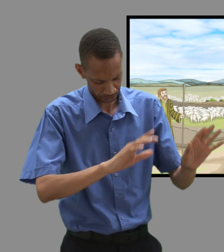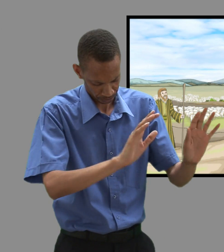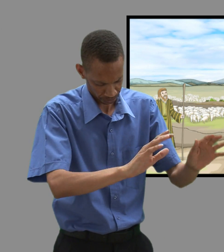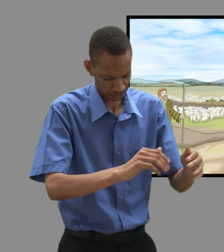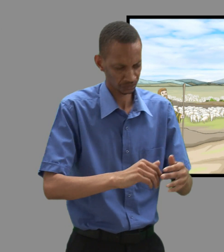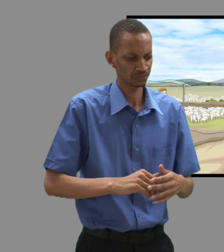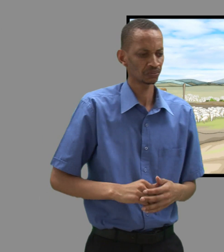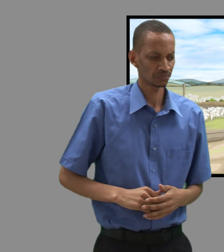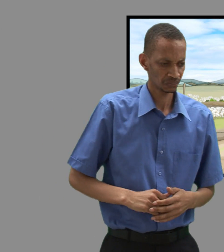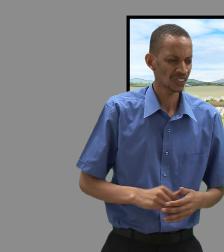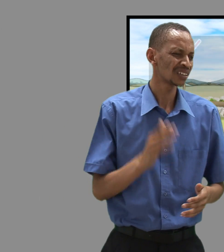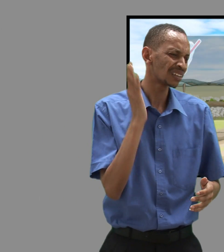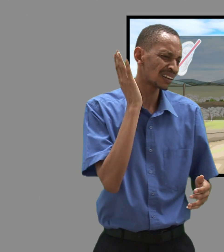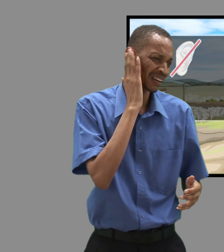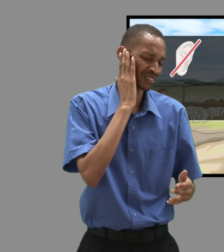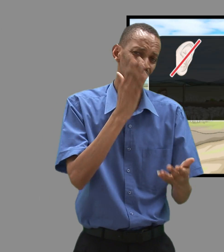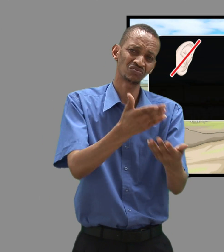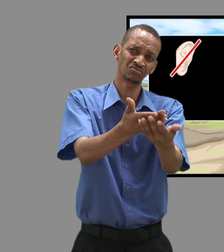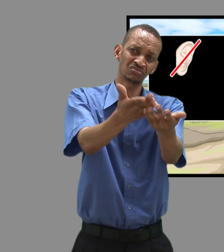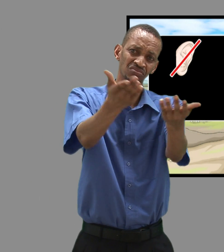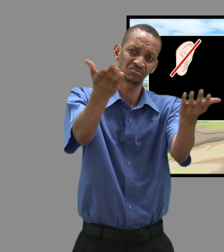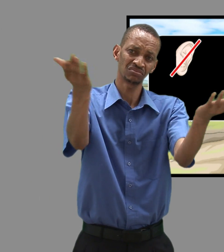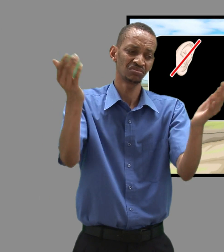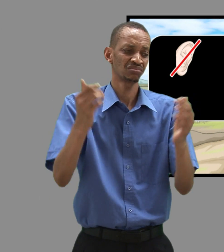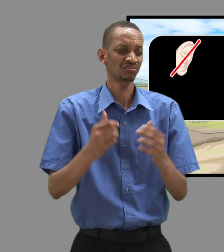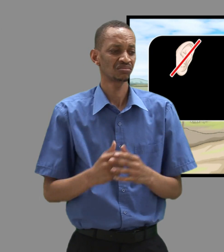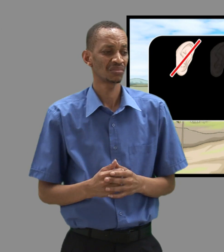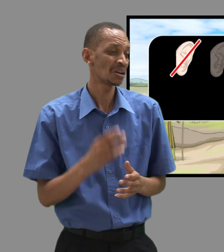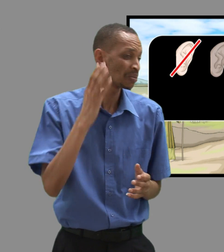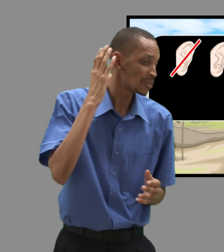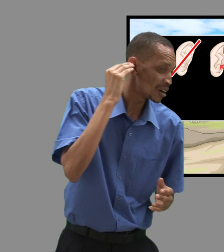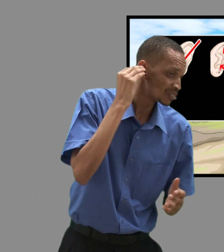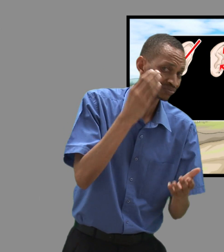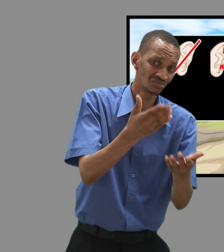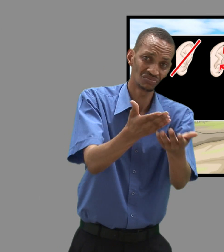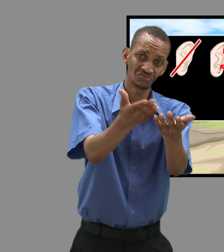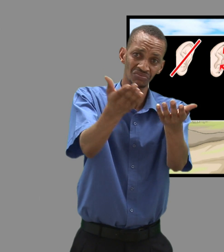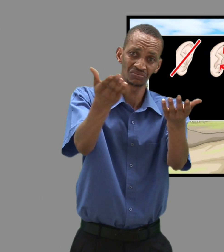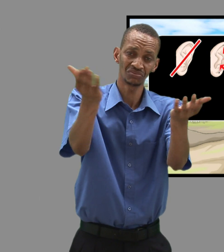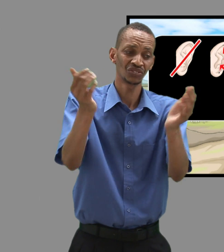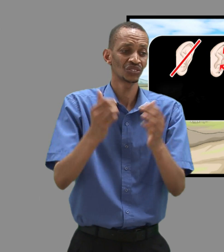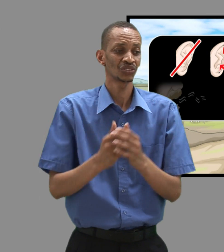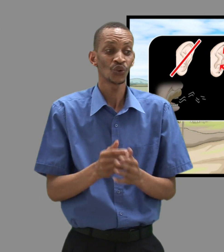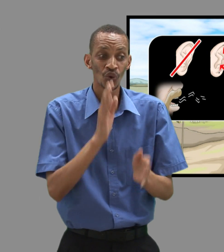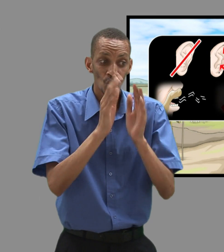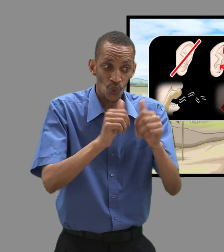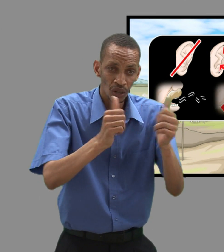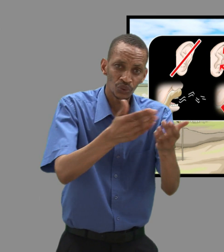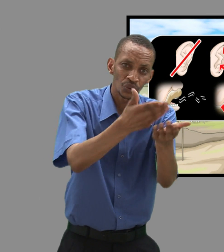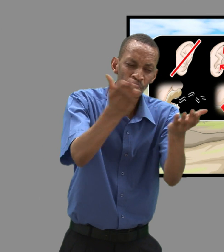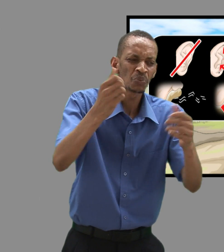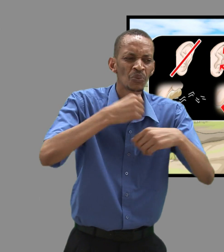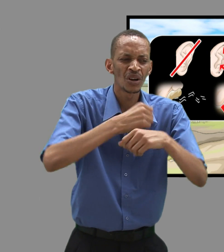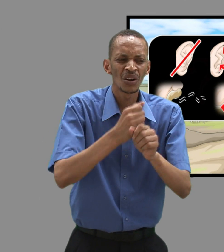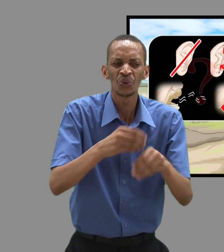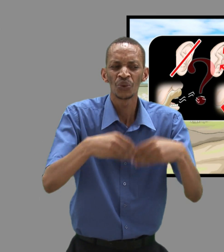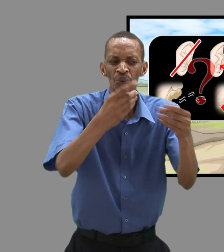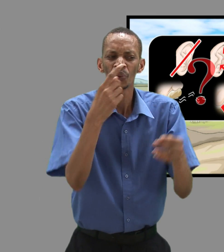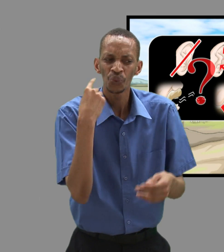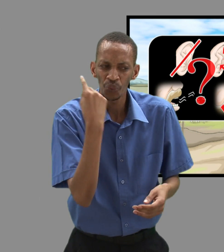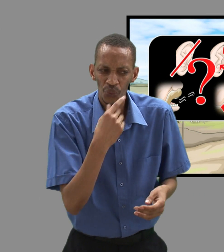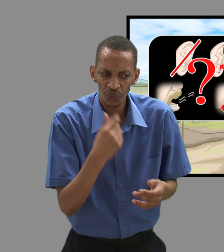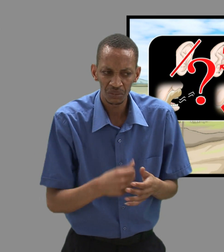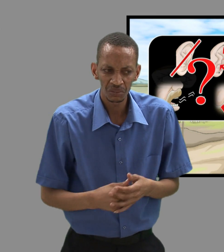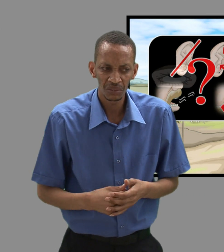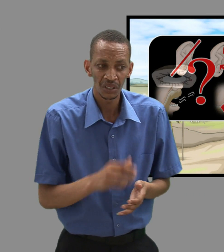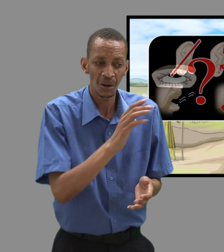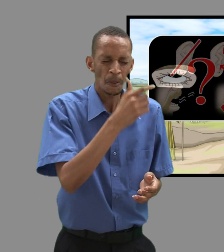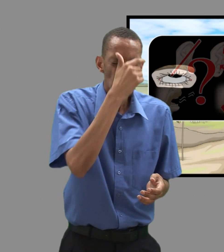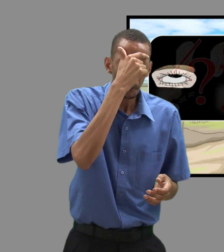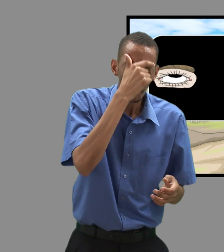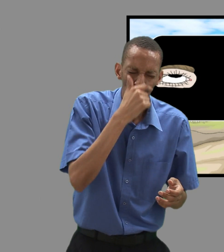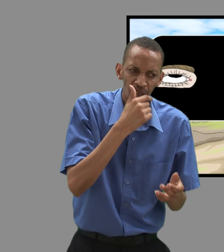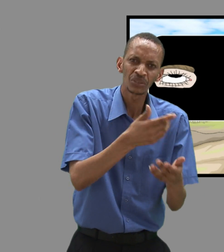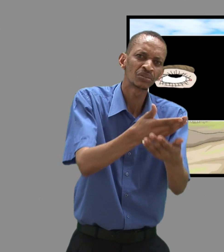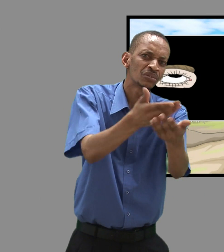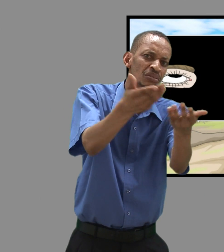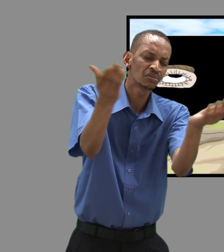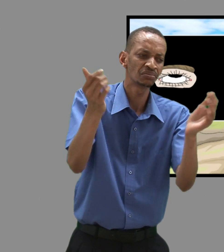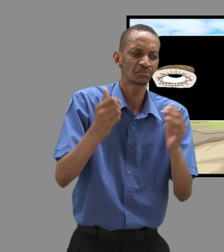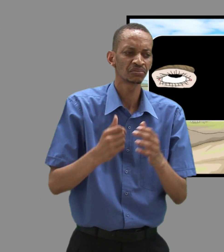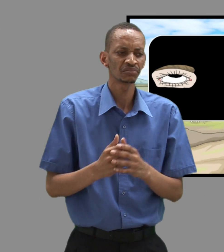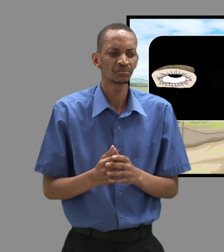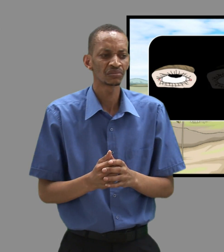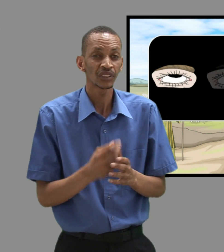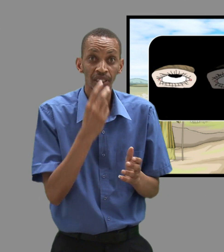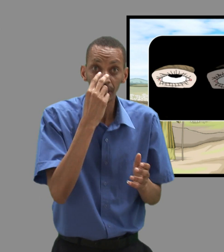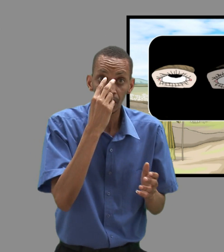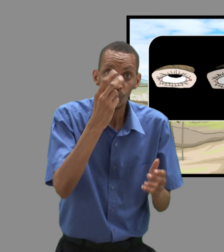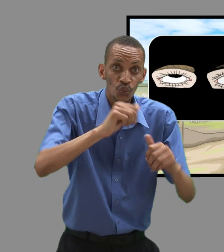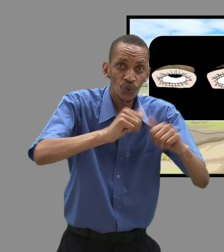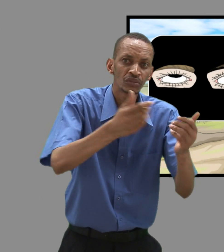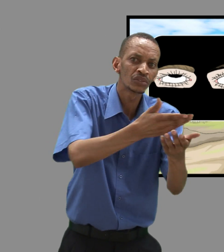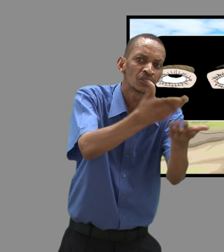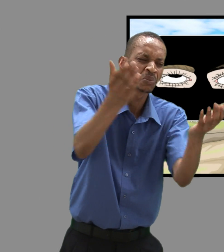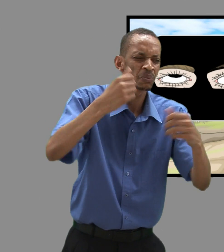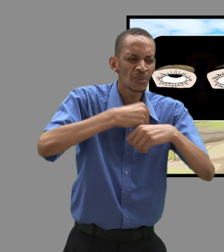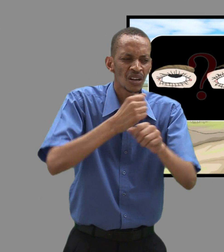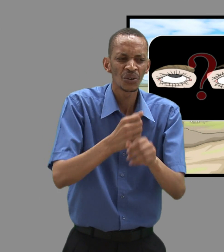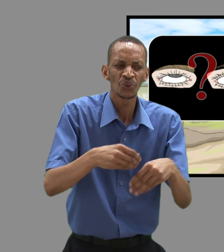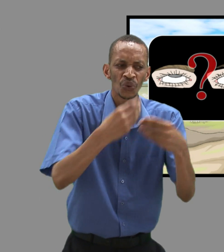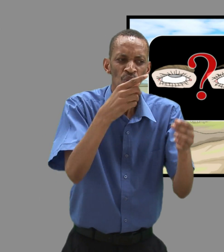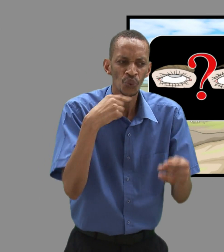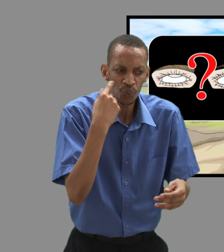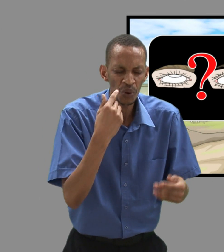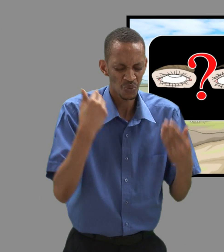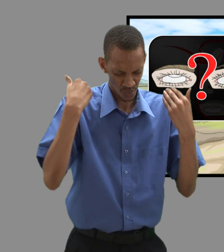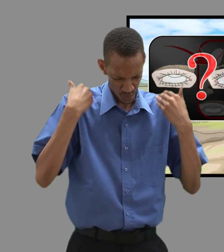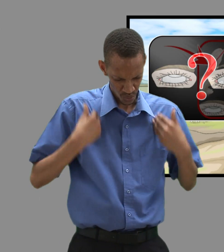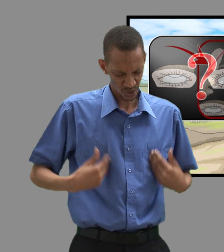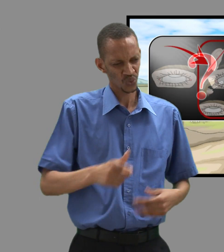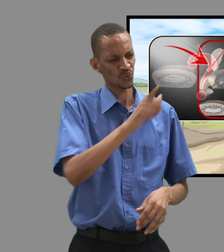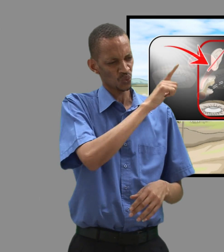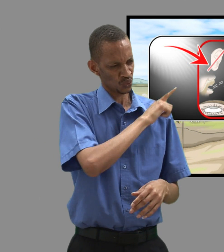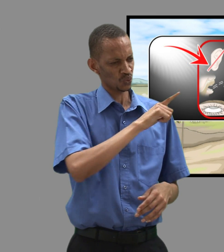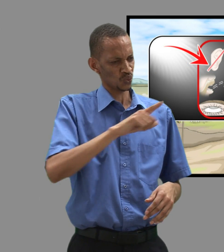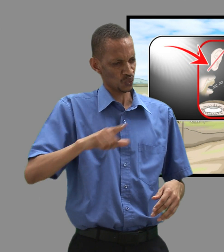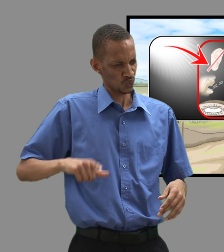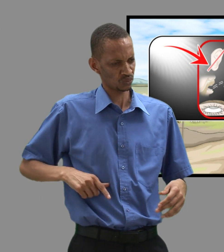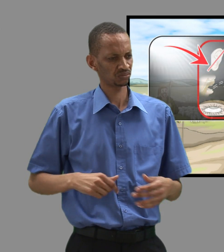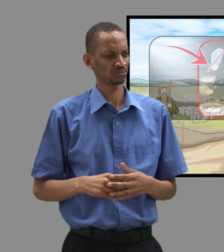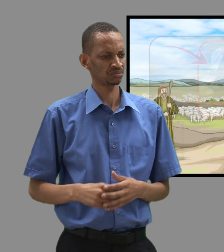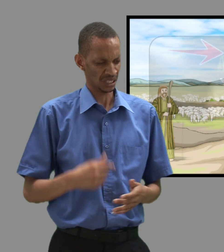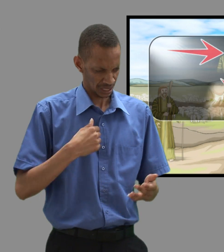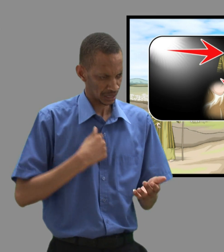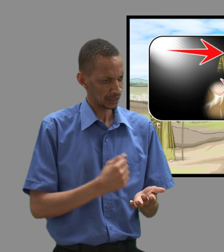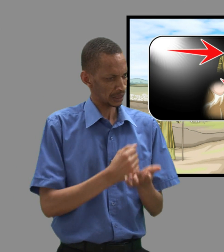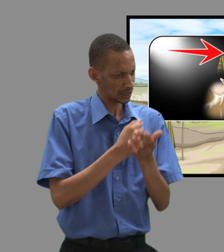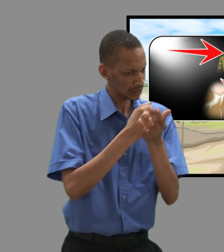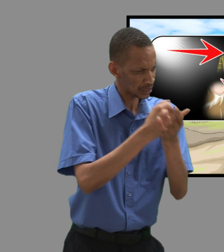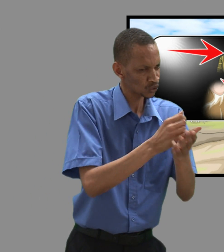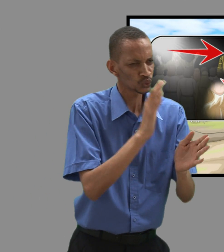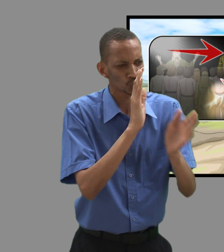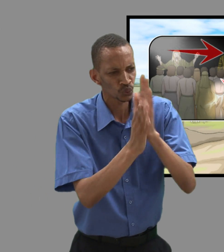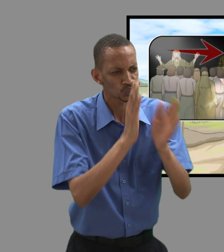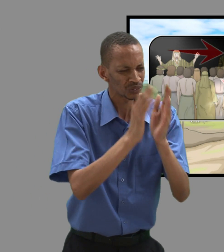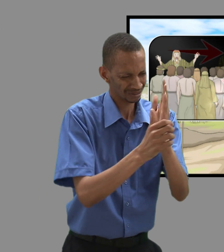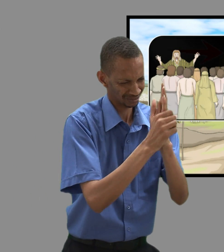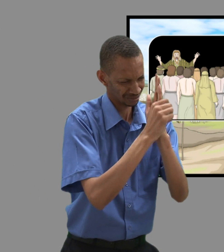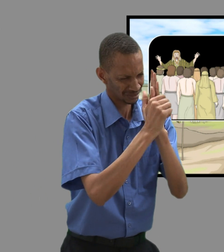Or who makes the mute or the deaf, the sighted or the blind? Is it not I, the LORD? Now go!